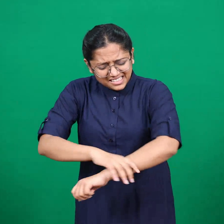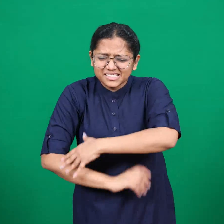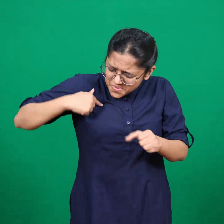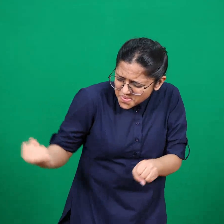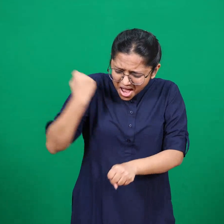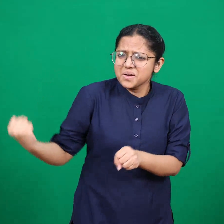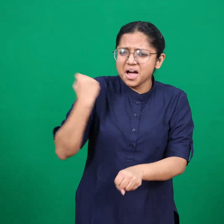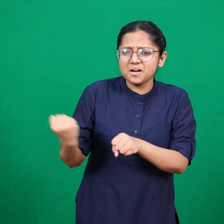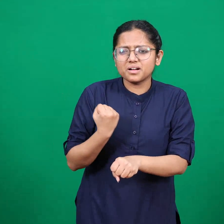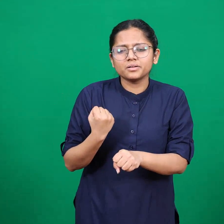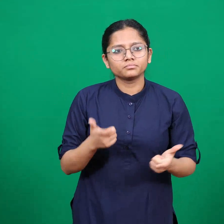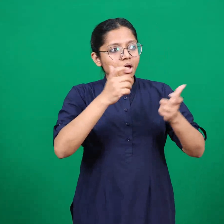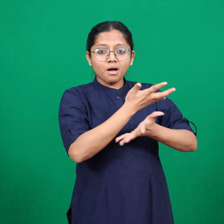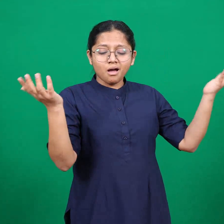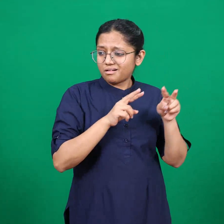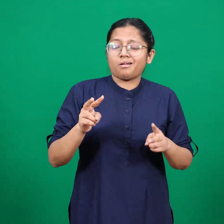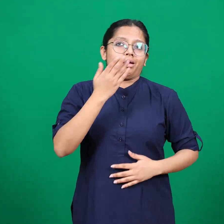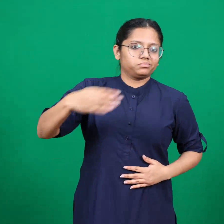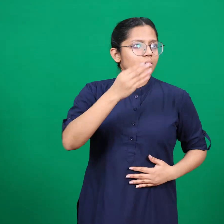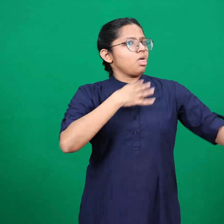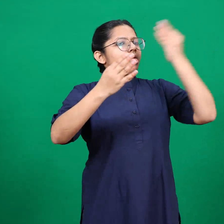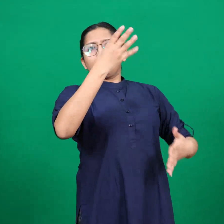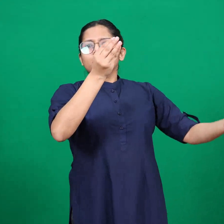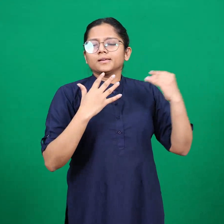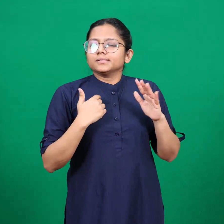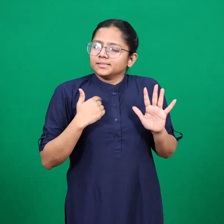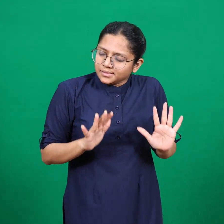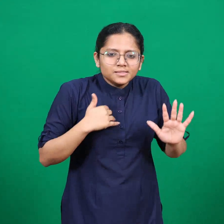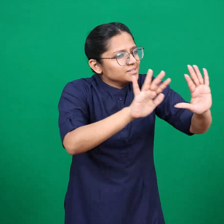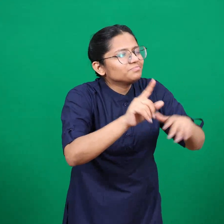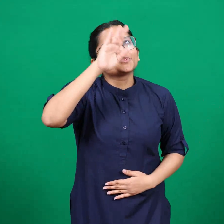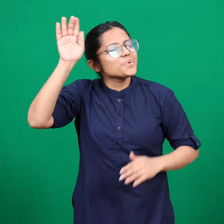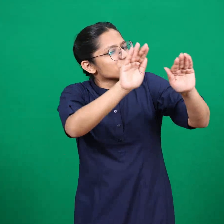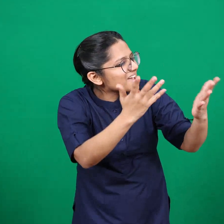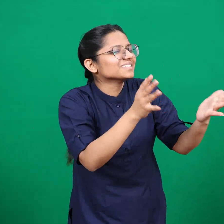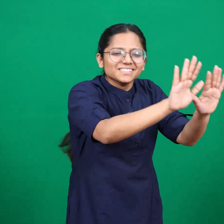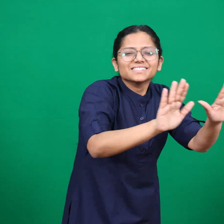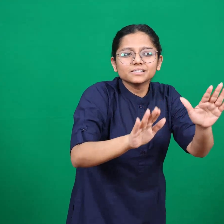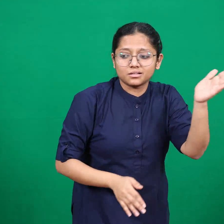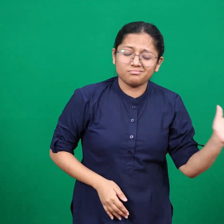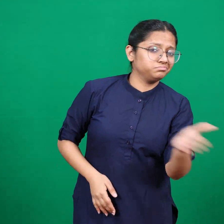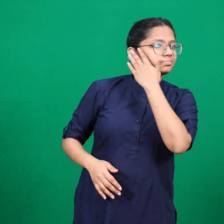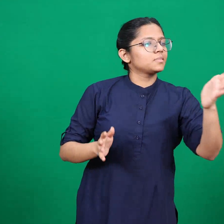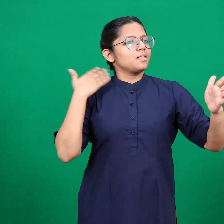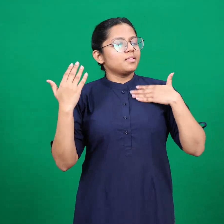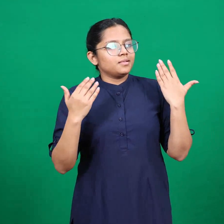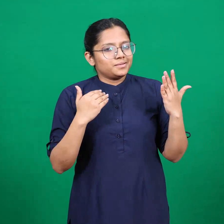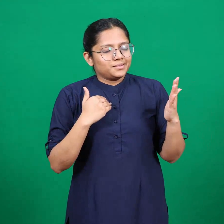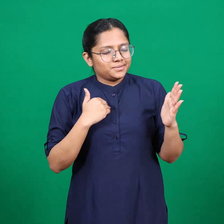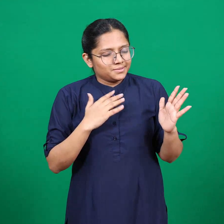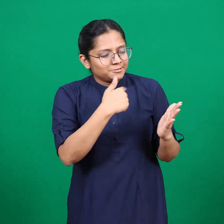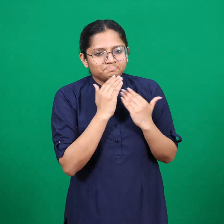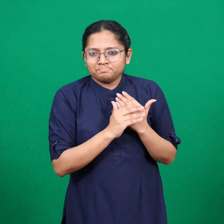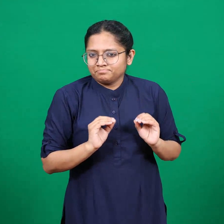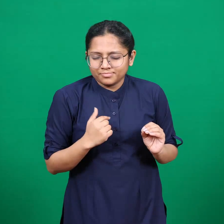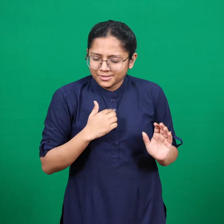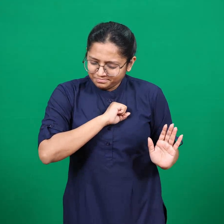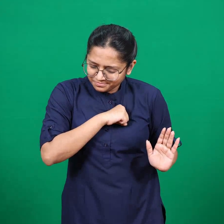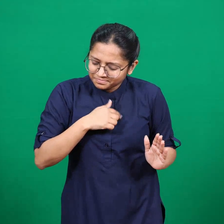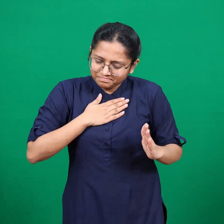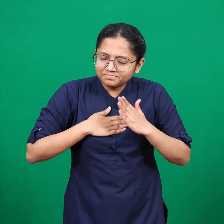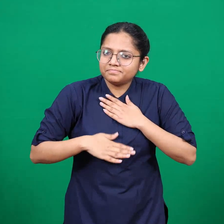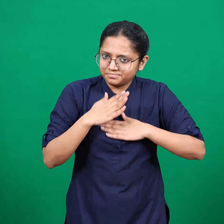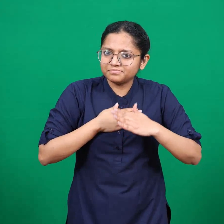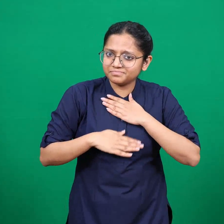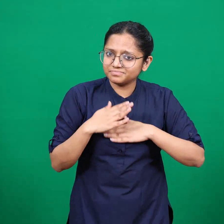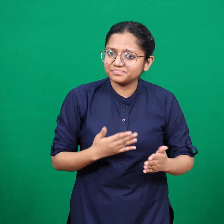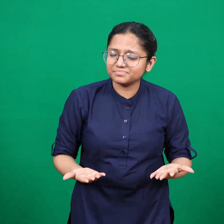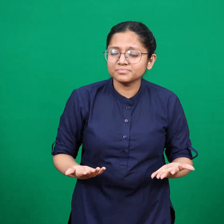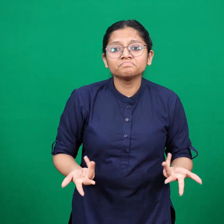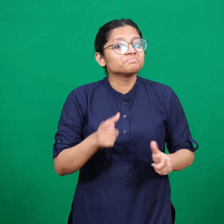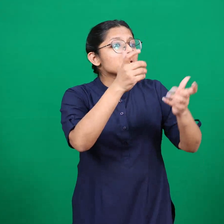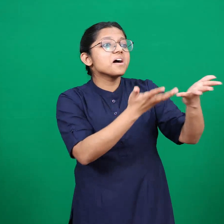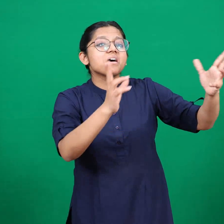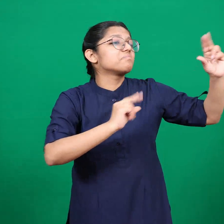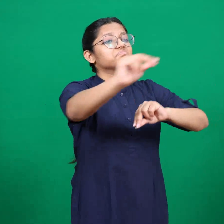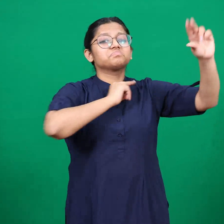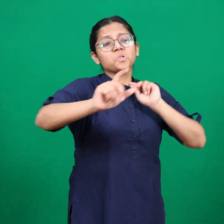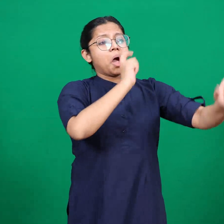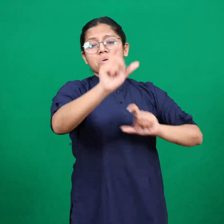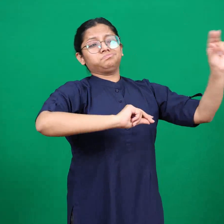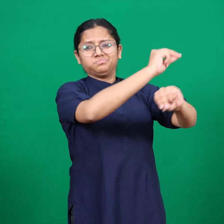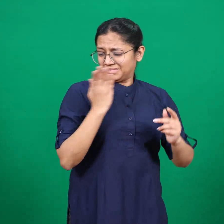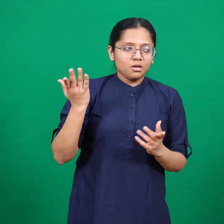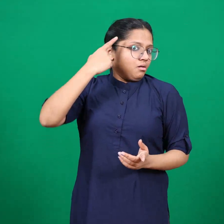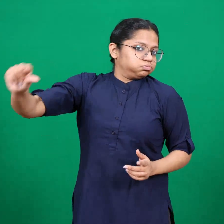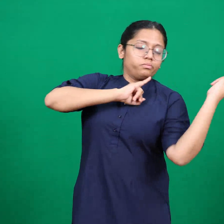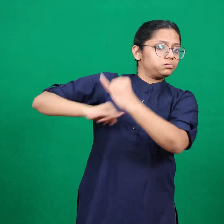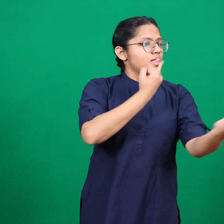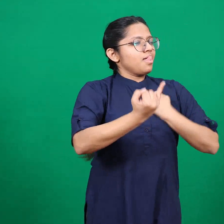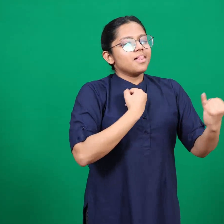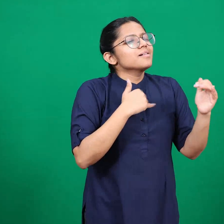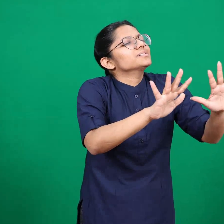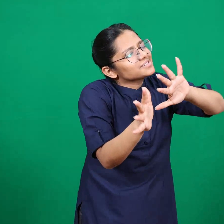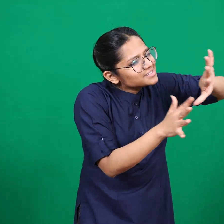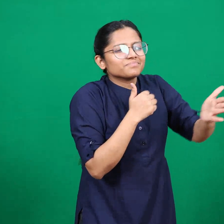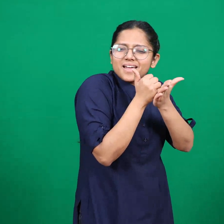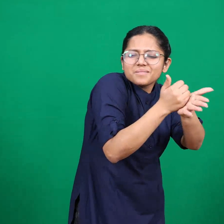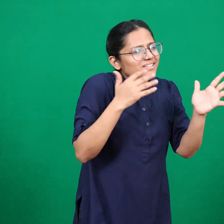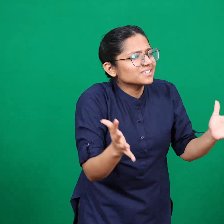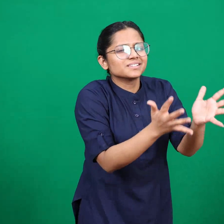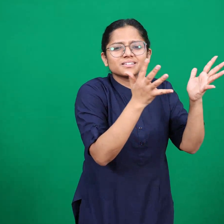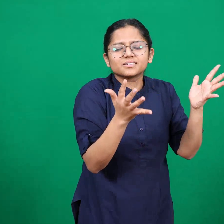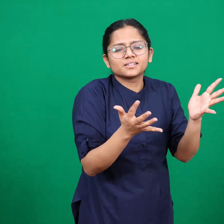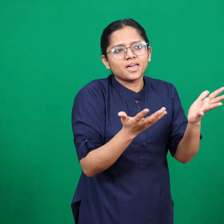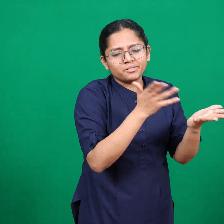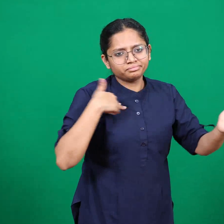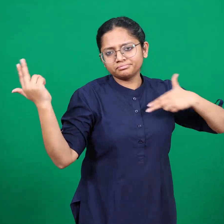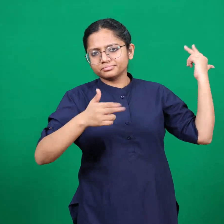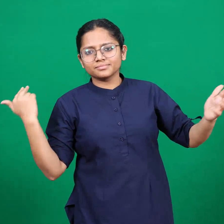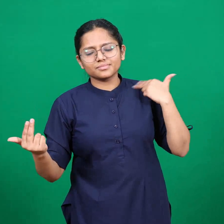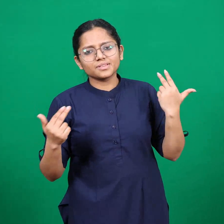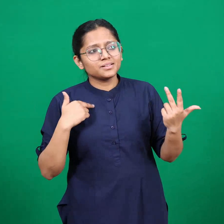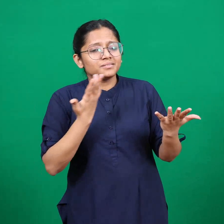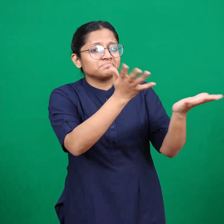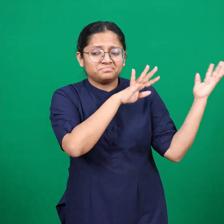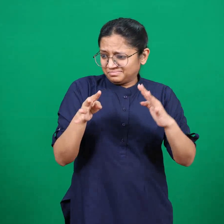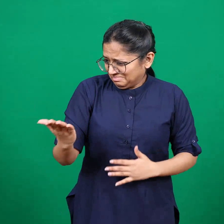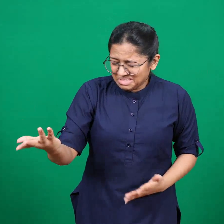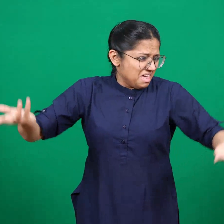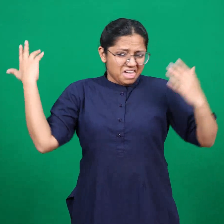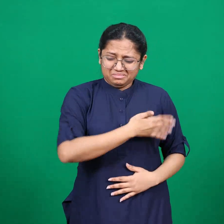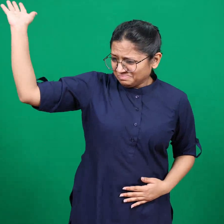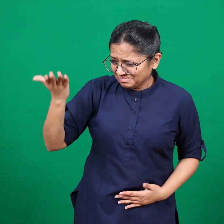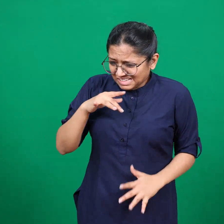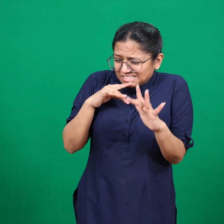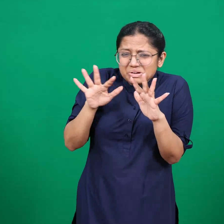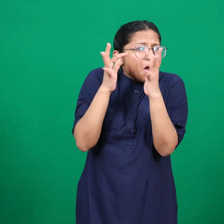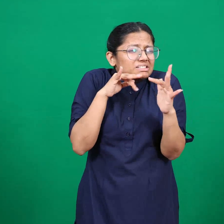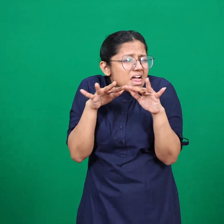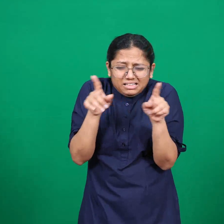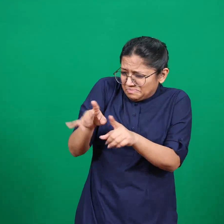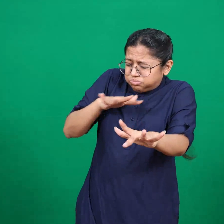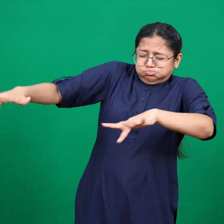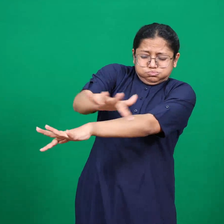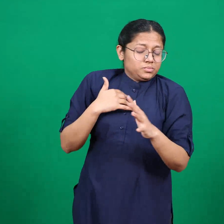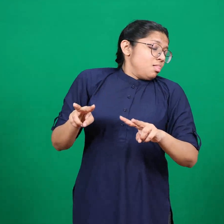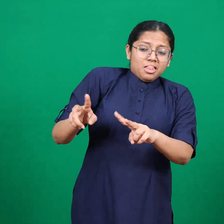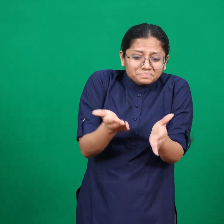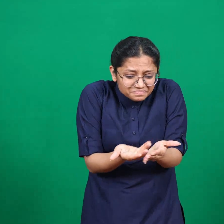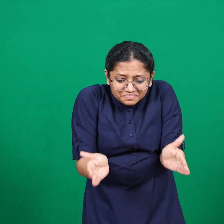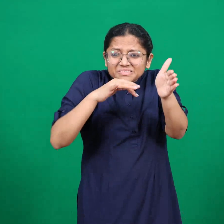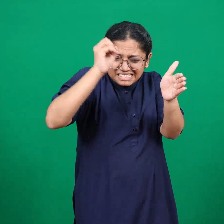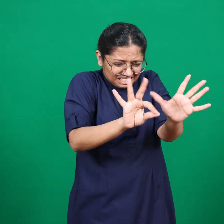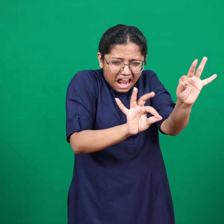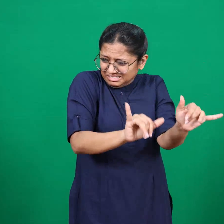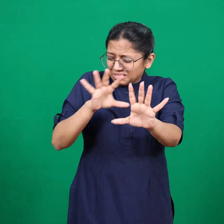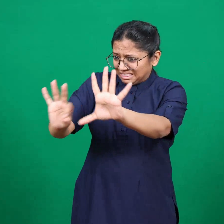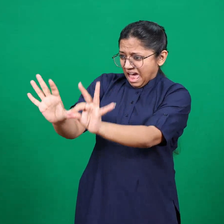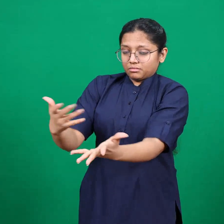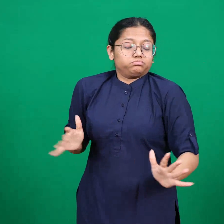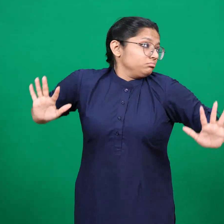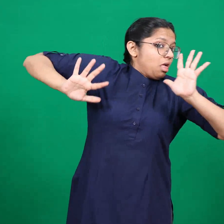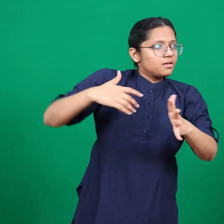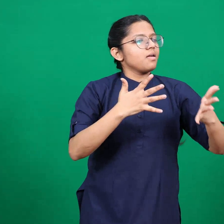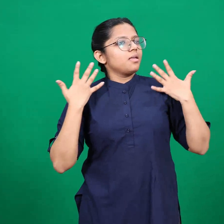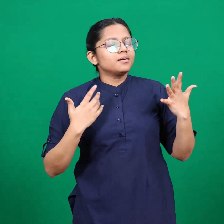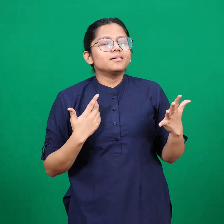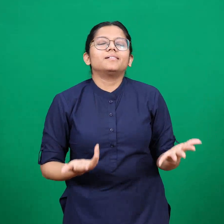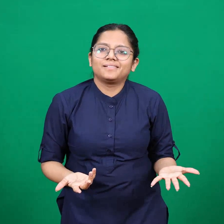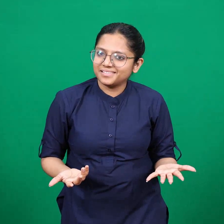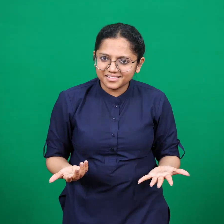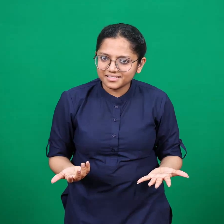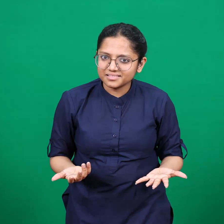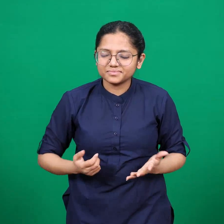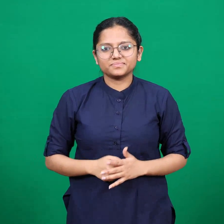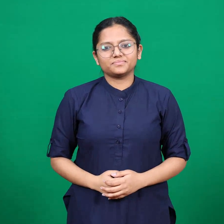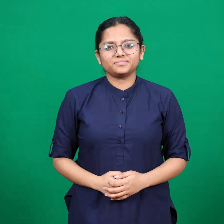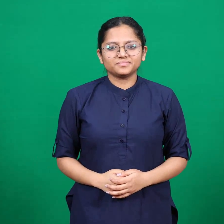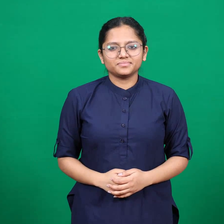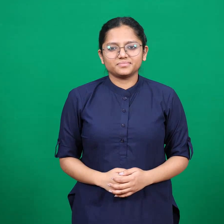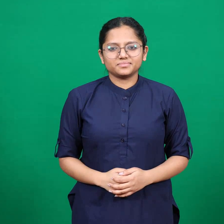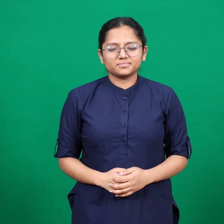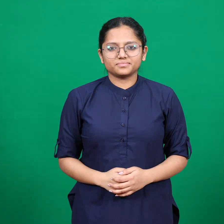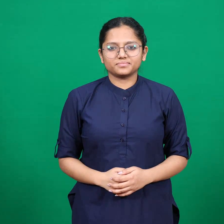We work hard with our own hands. When we are vilified, we bless; when we are persecuted, we endure it; when we are slandered, we answer gently. Up to this moment we have become the scum of the earth, the refuse of the world.